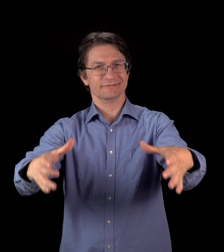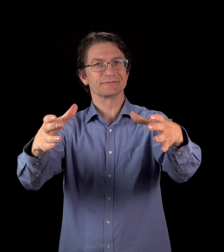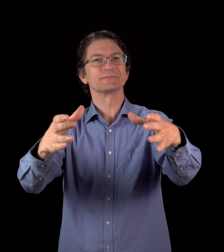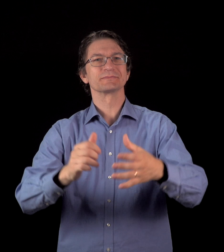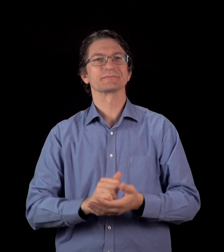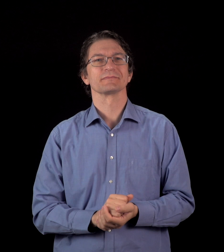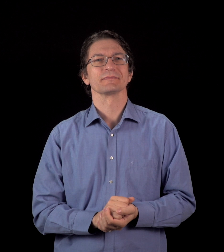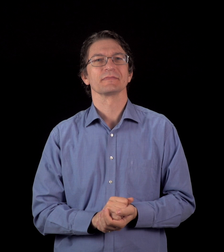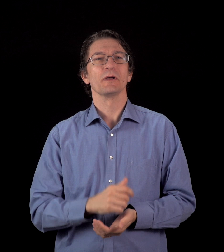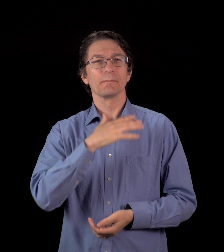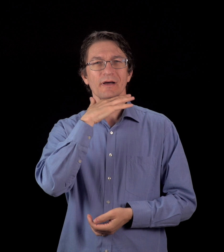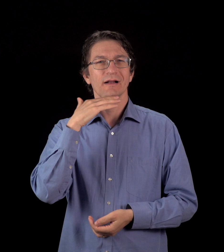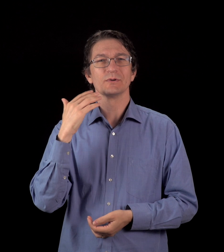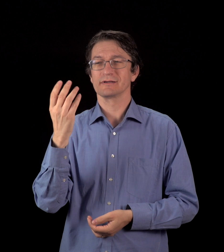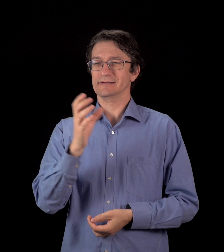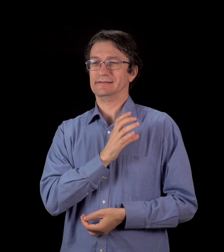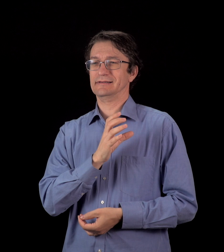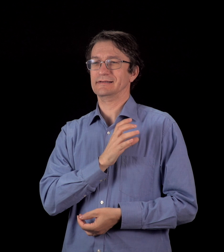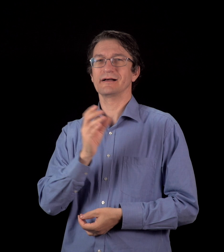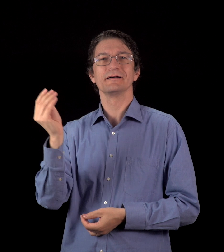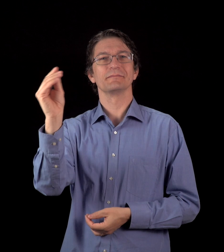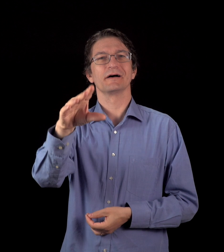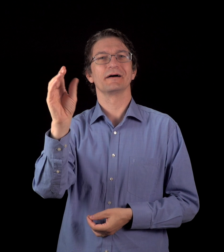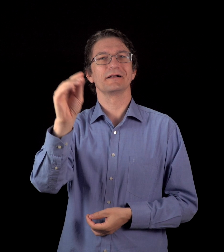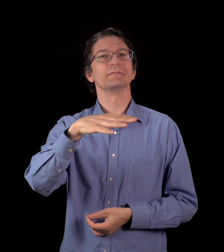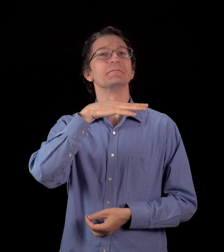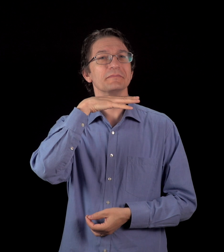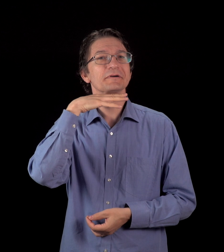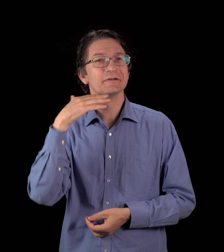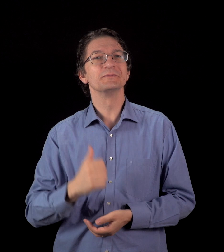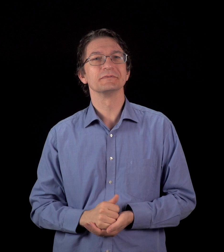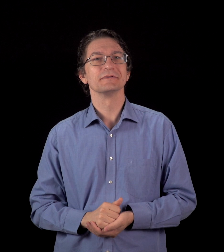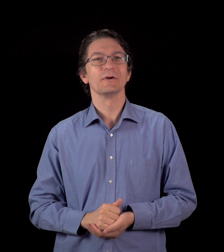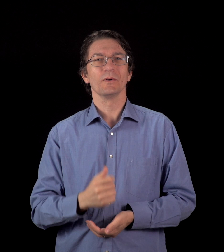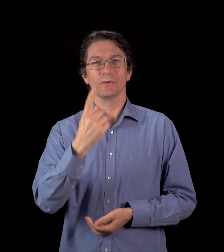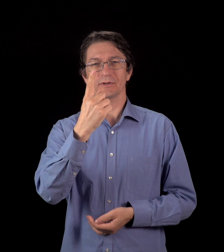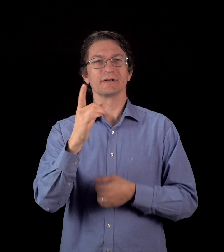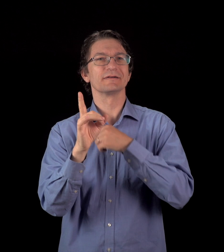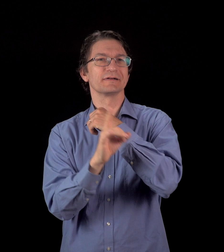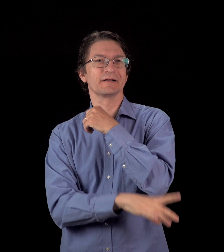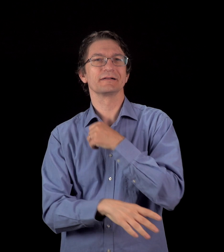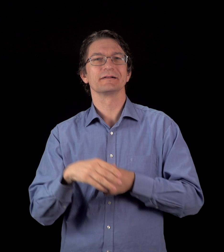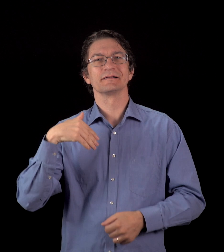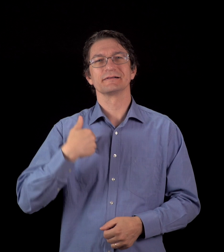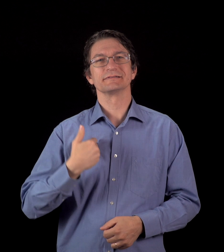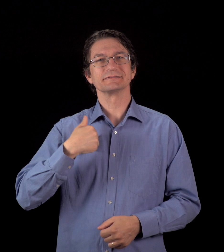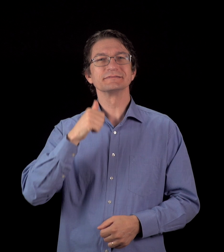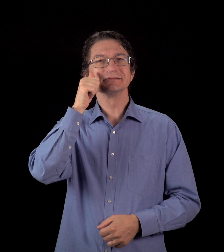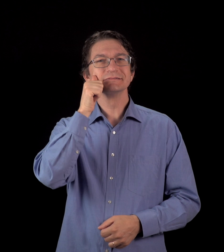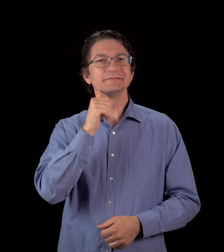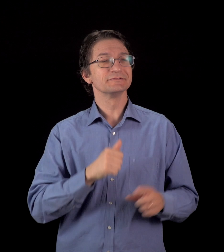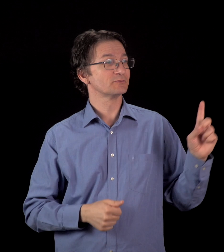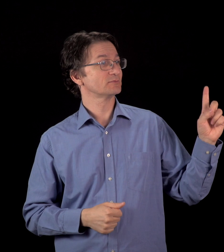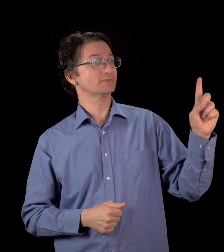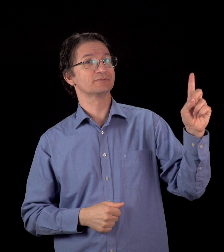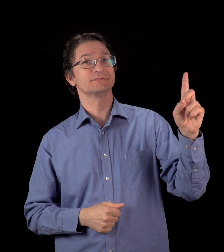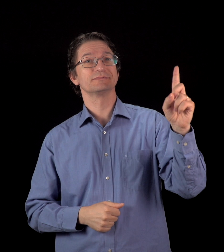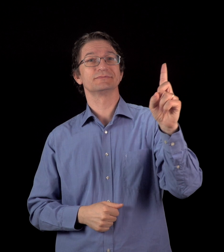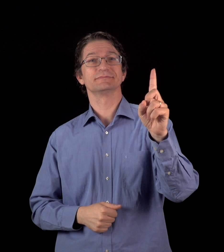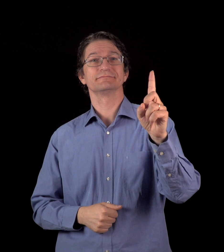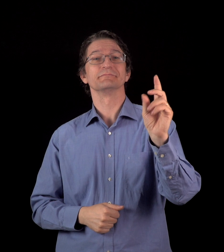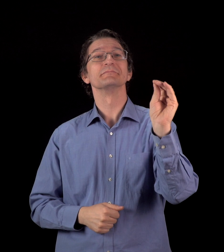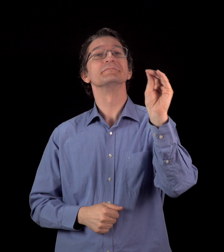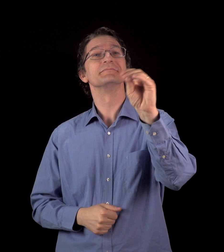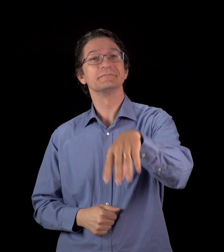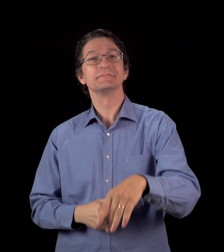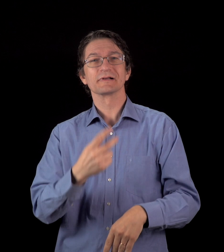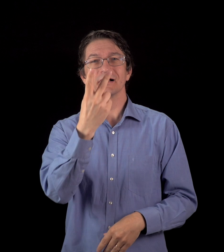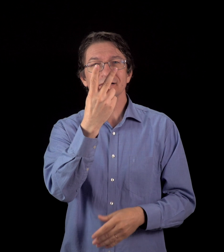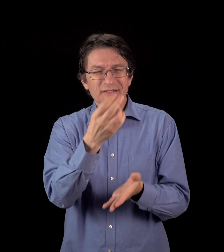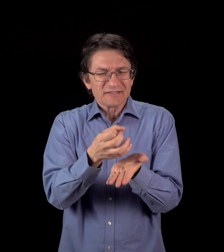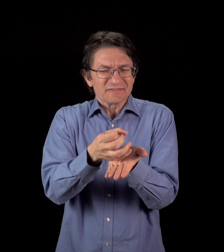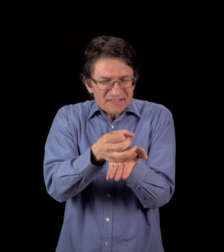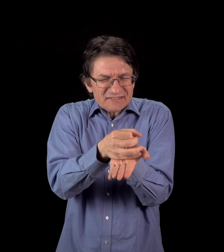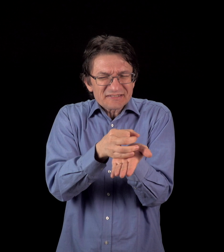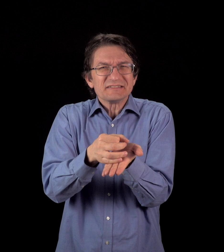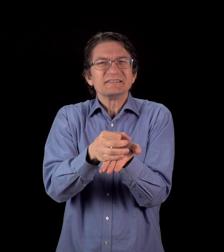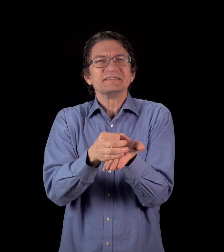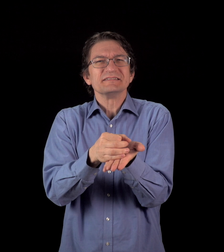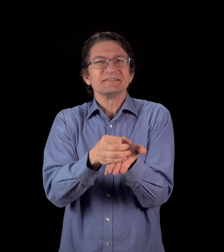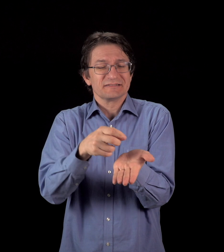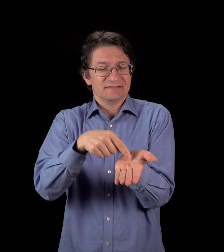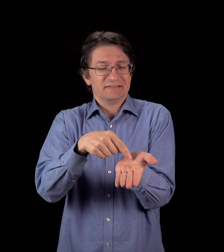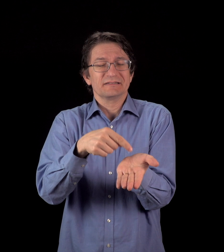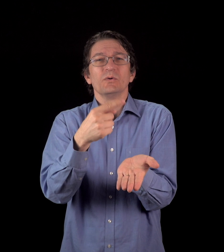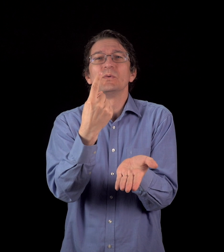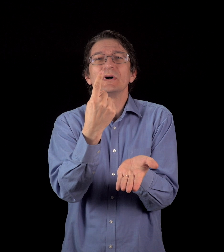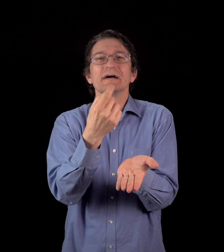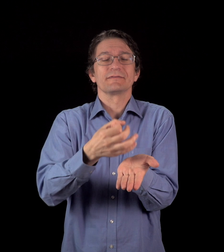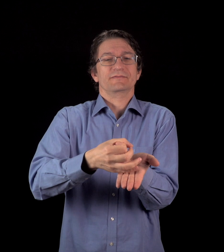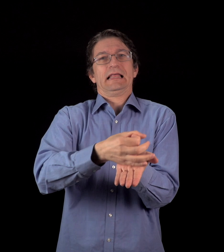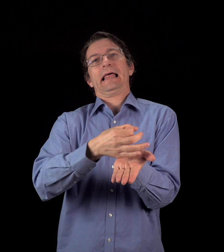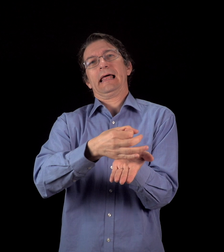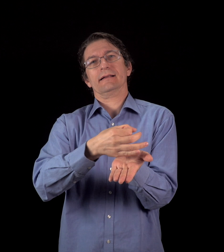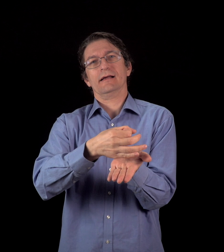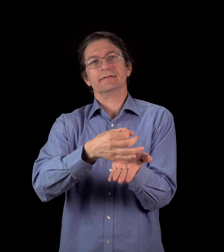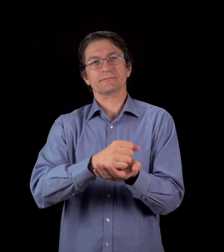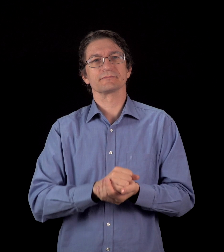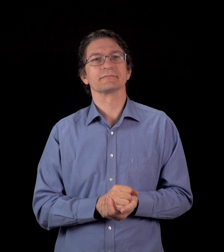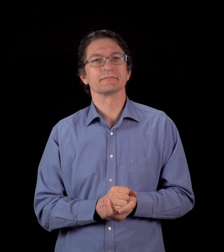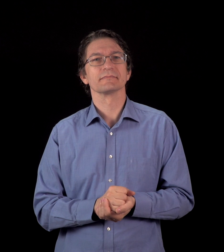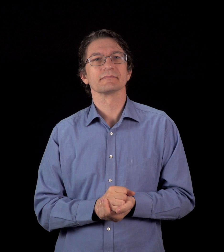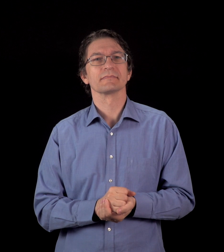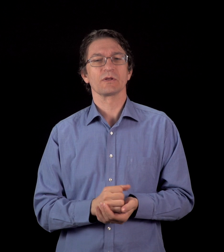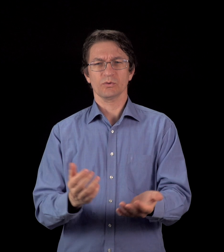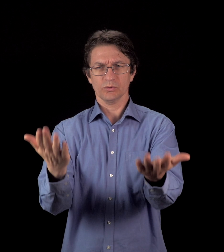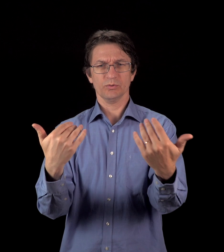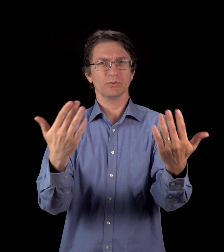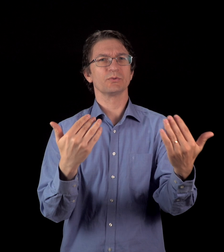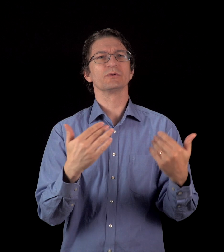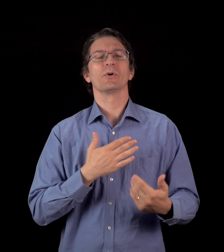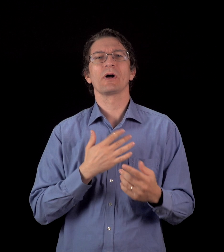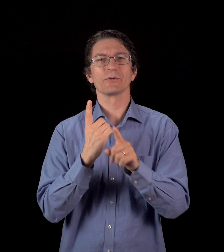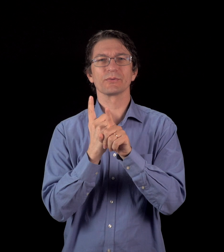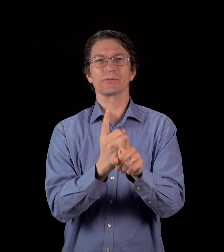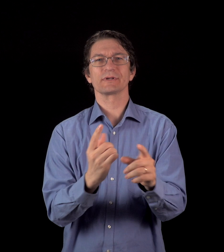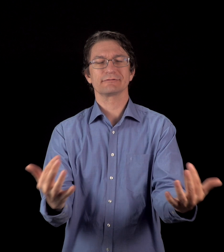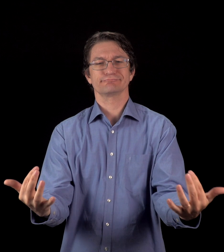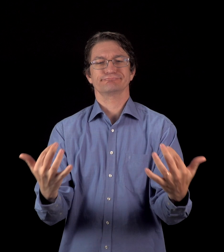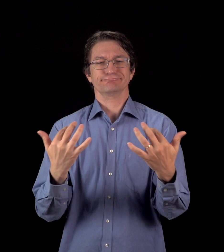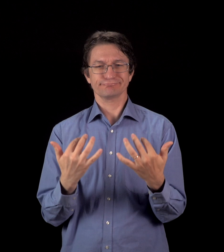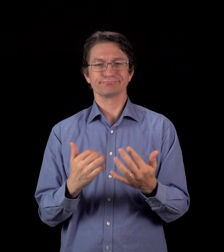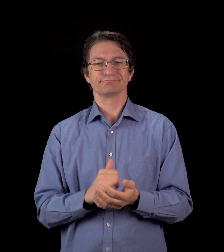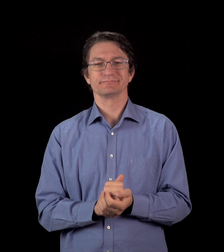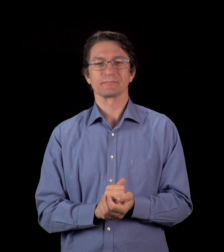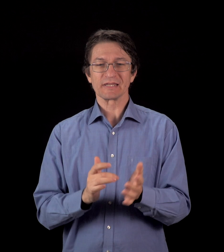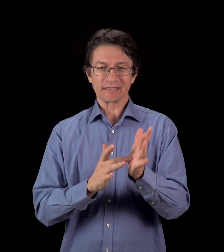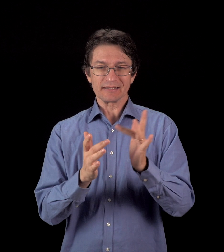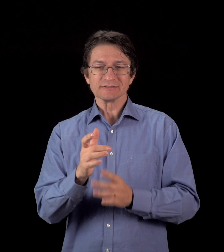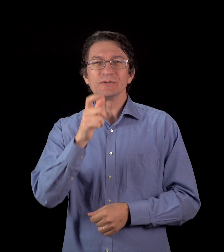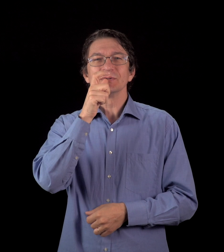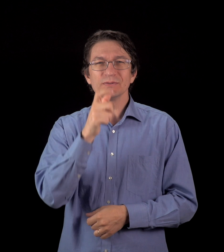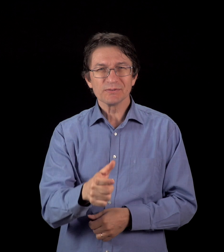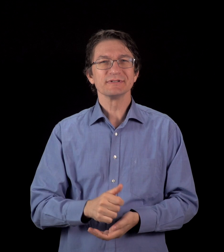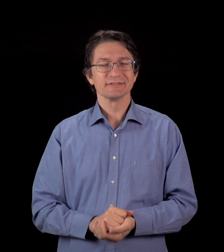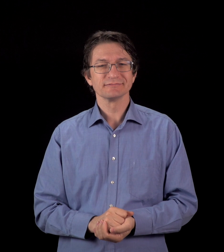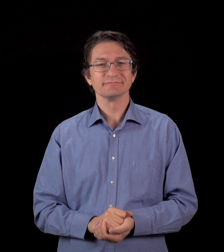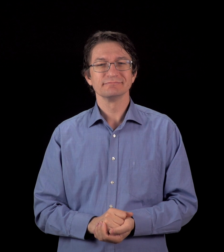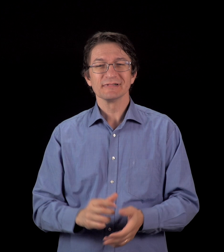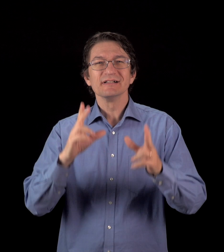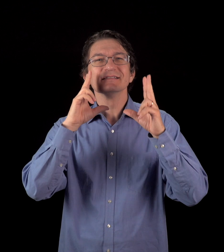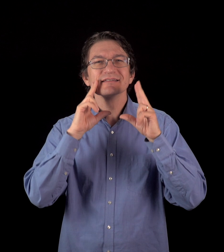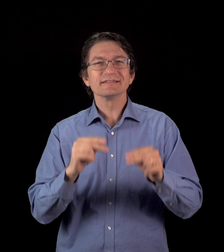Then one poor widow came and put in two small copper coins, which amounted to a small fraction of a denarius.